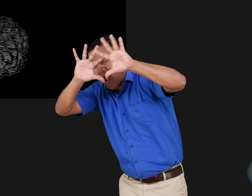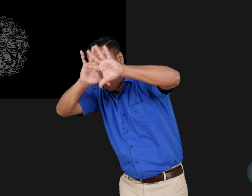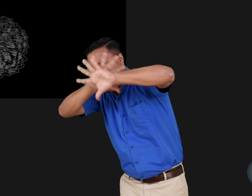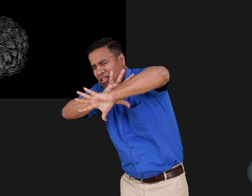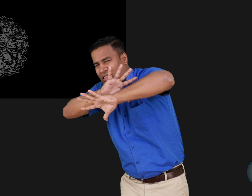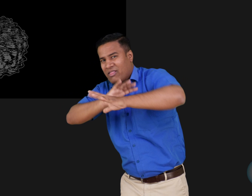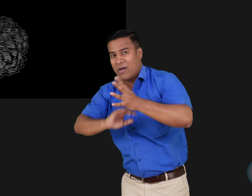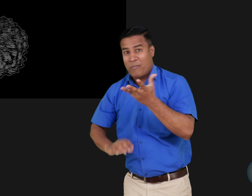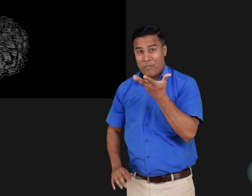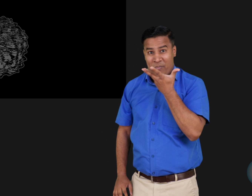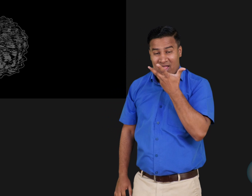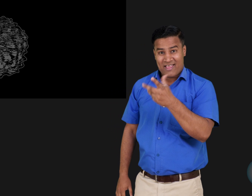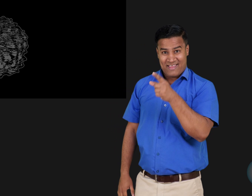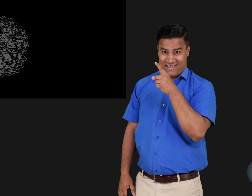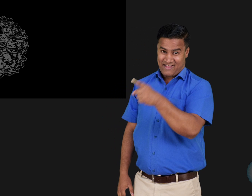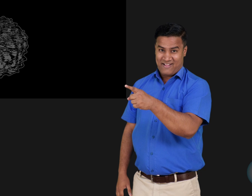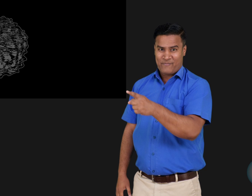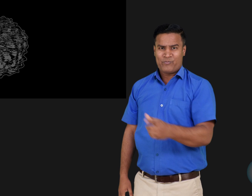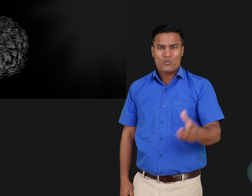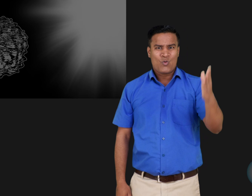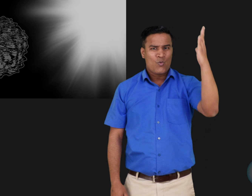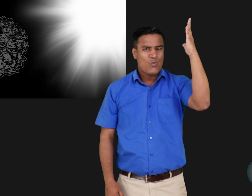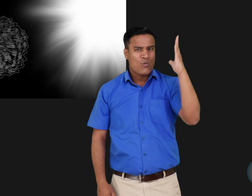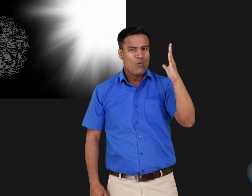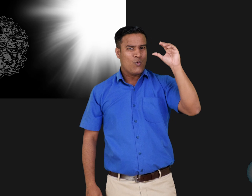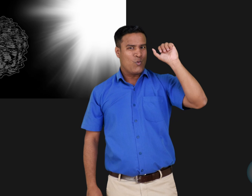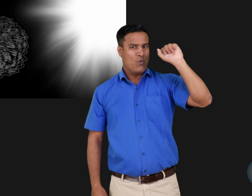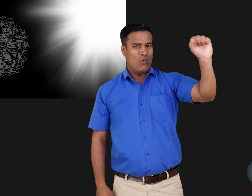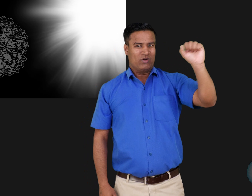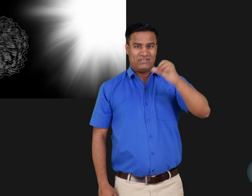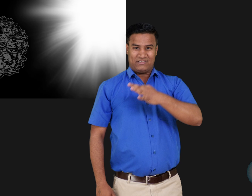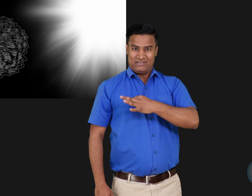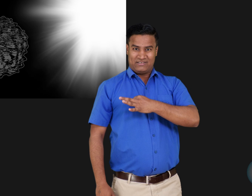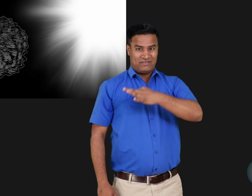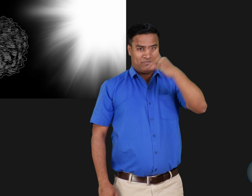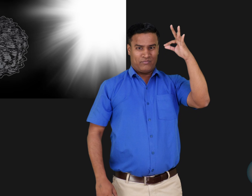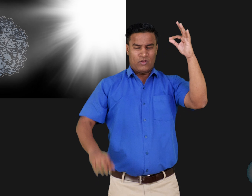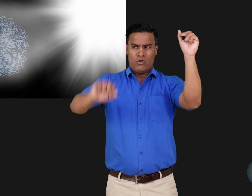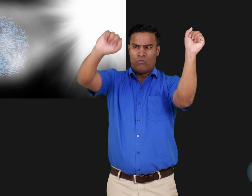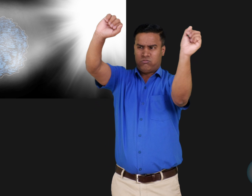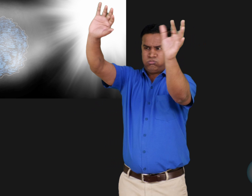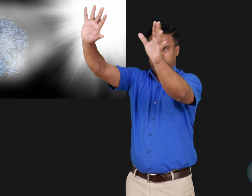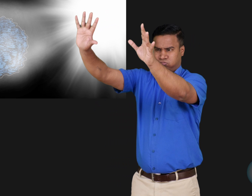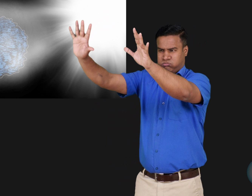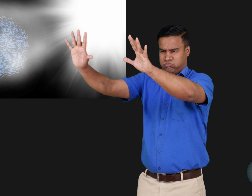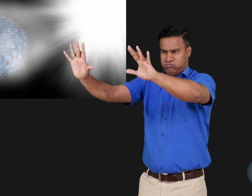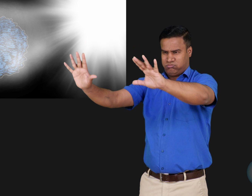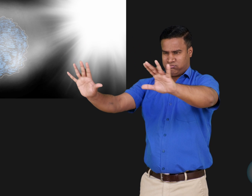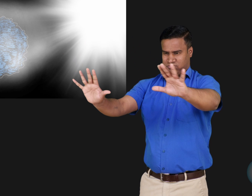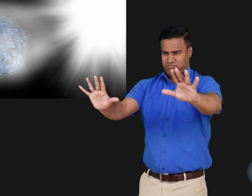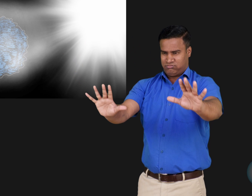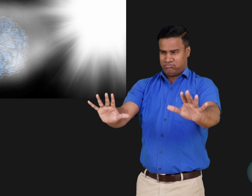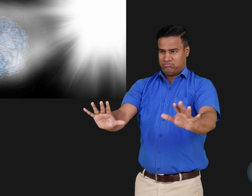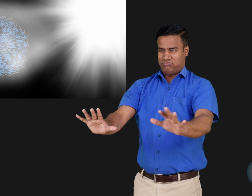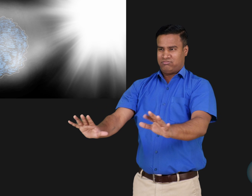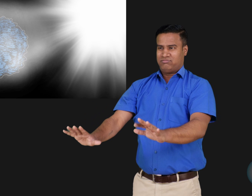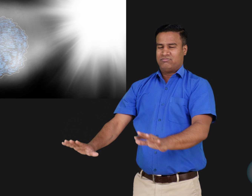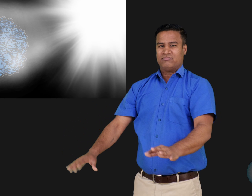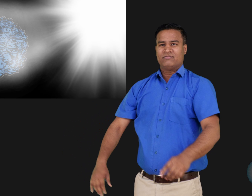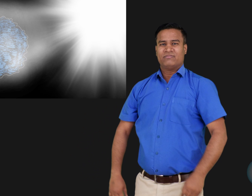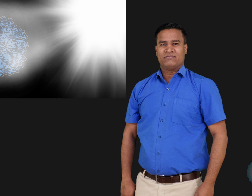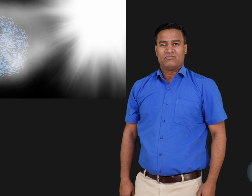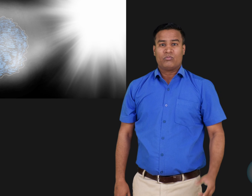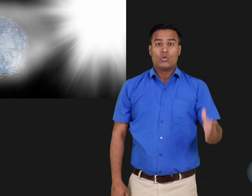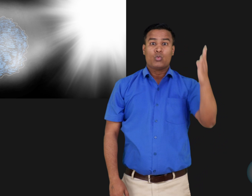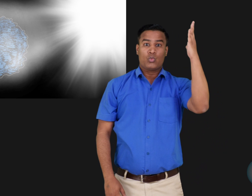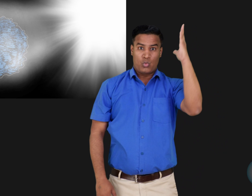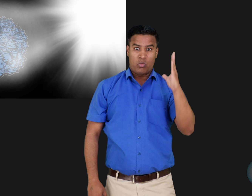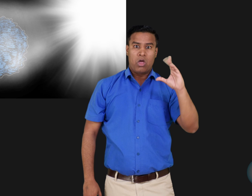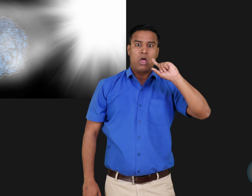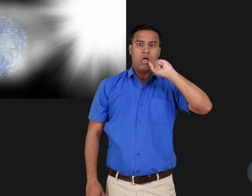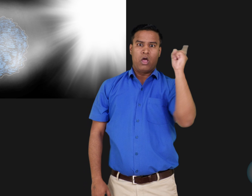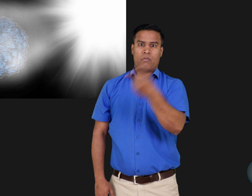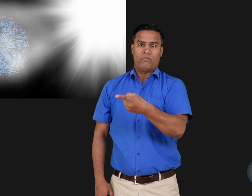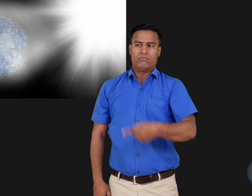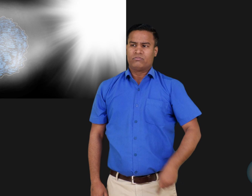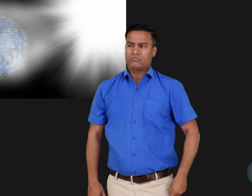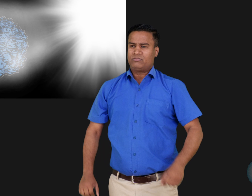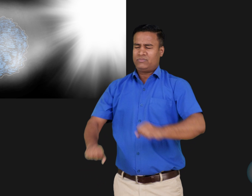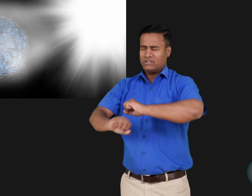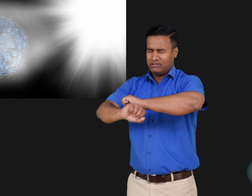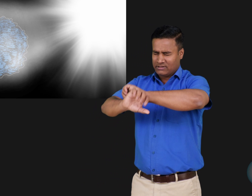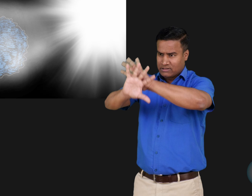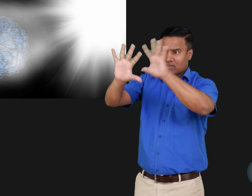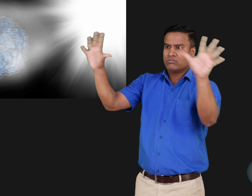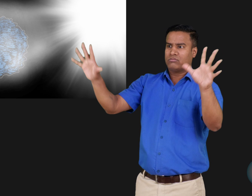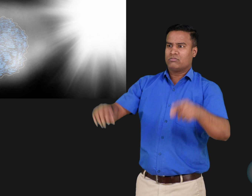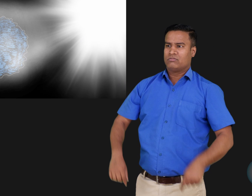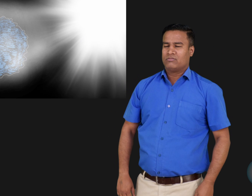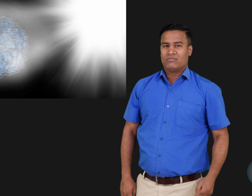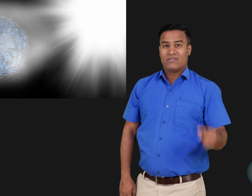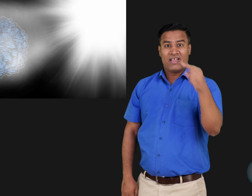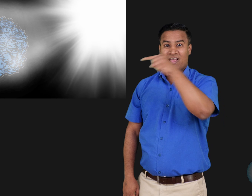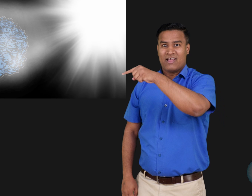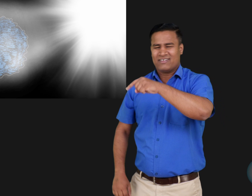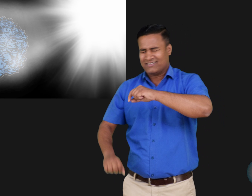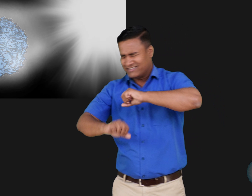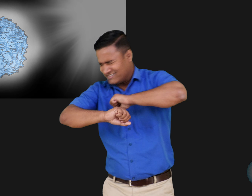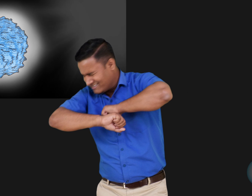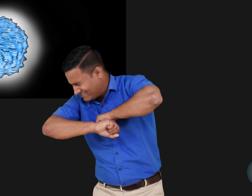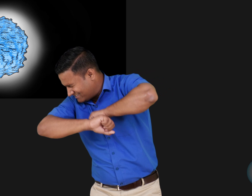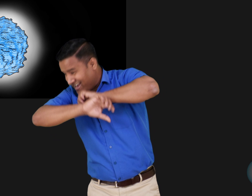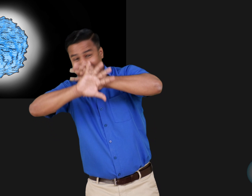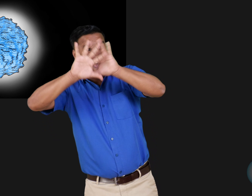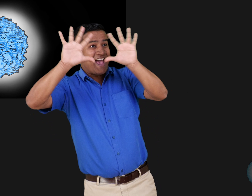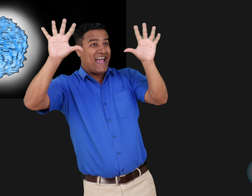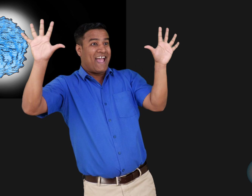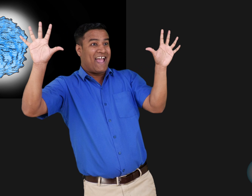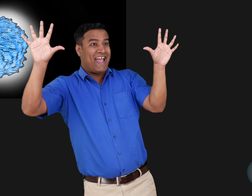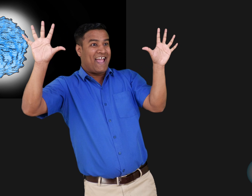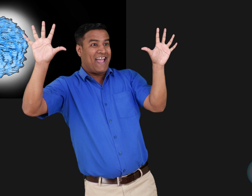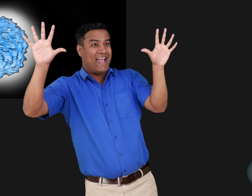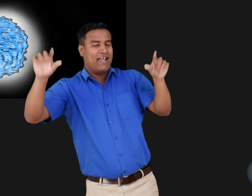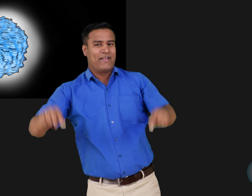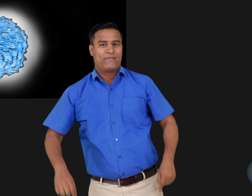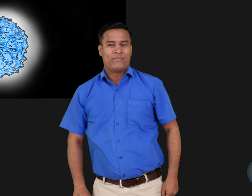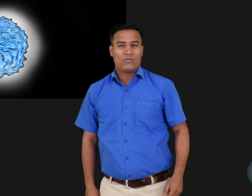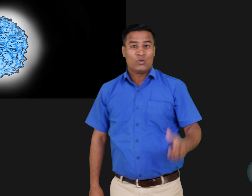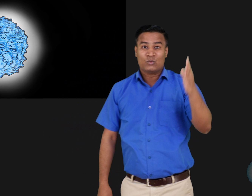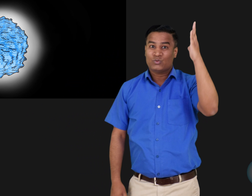And God said, “Let there be light,” and there was light.